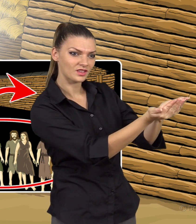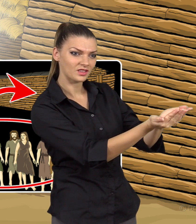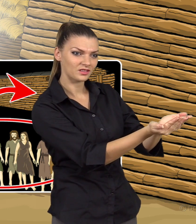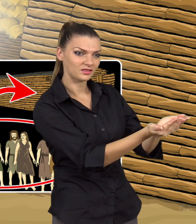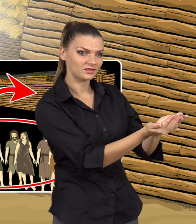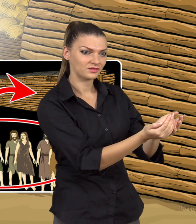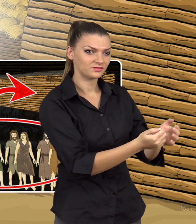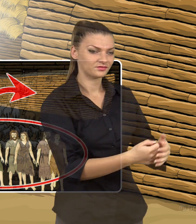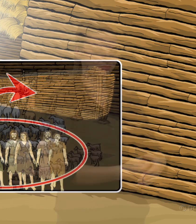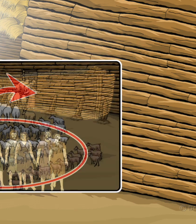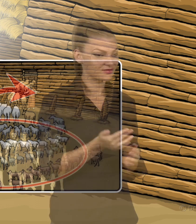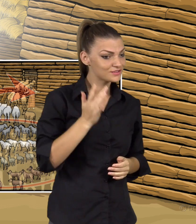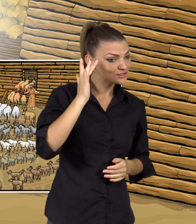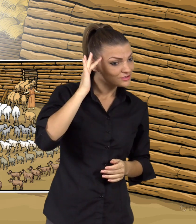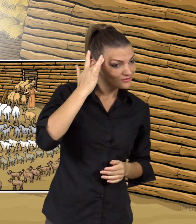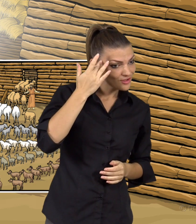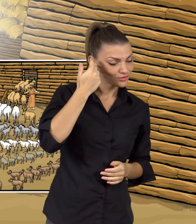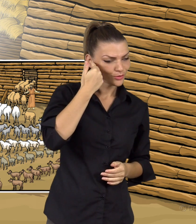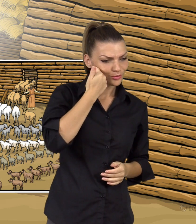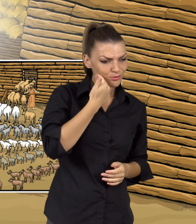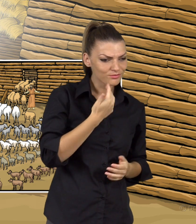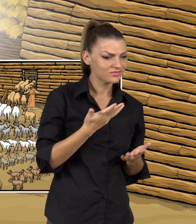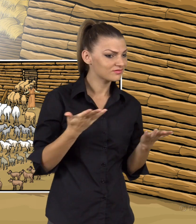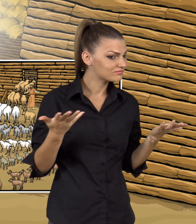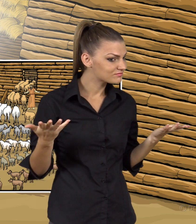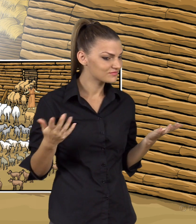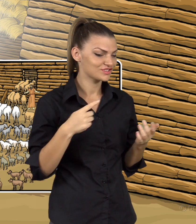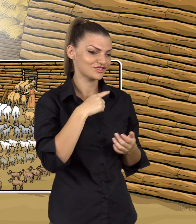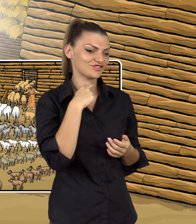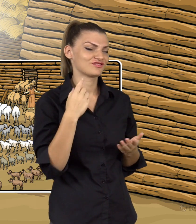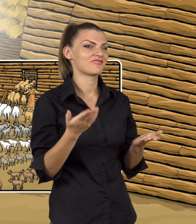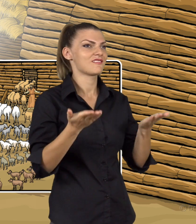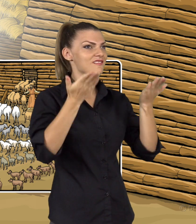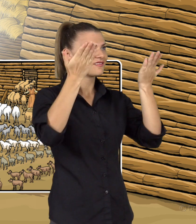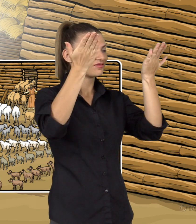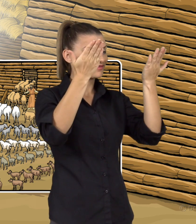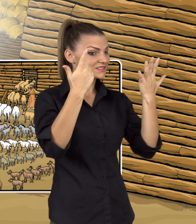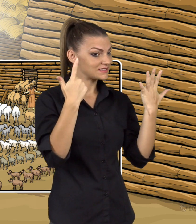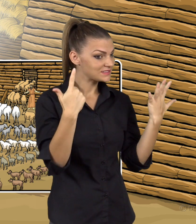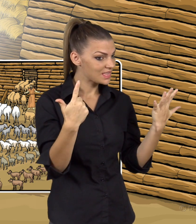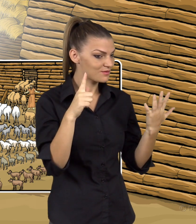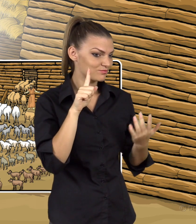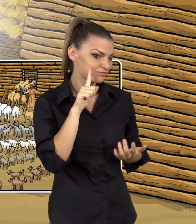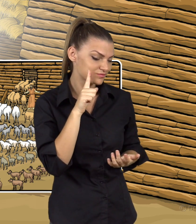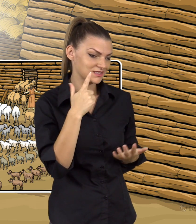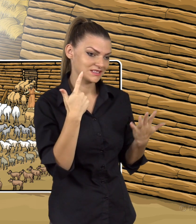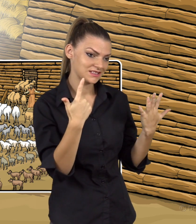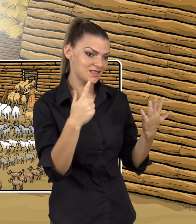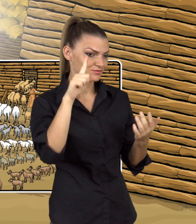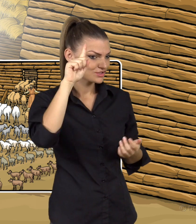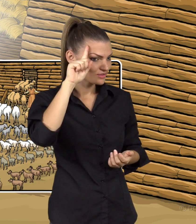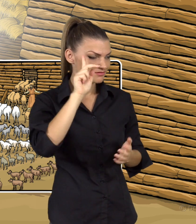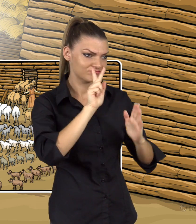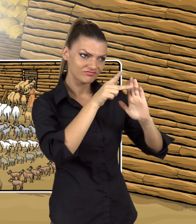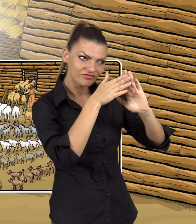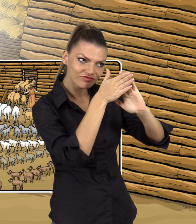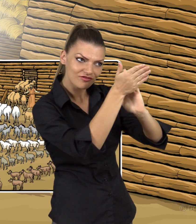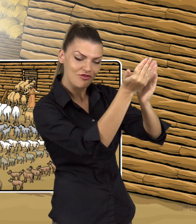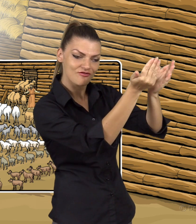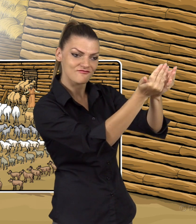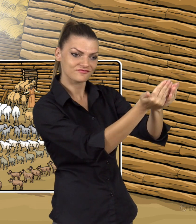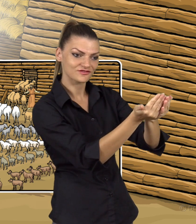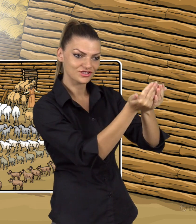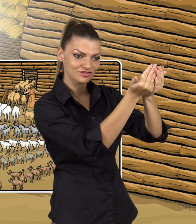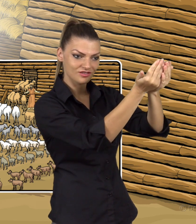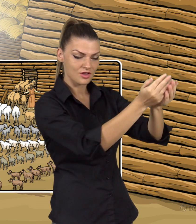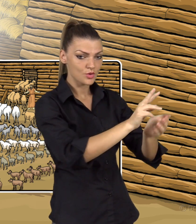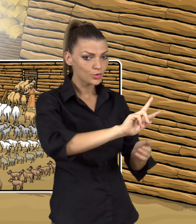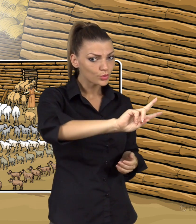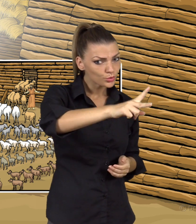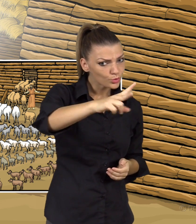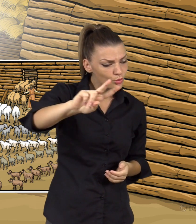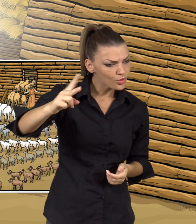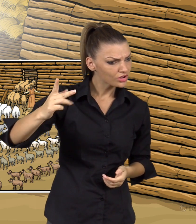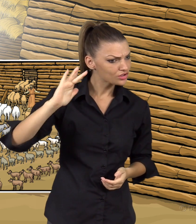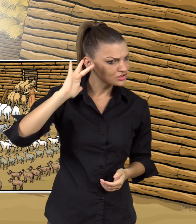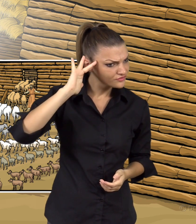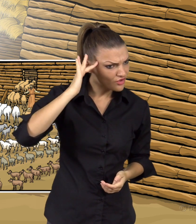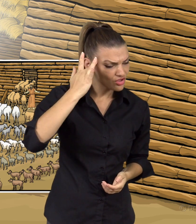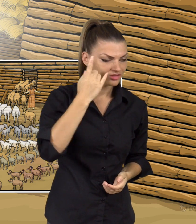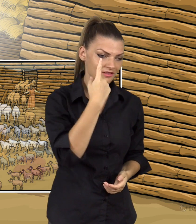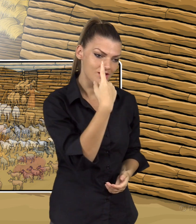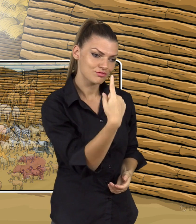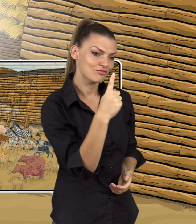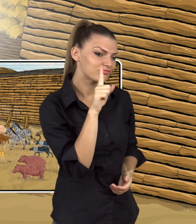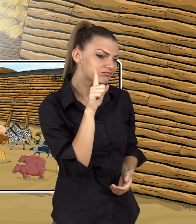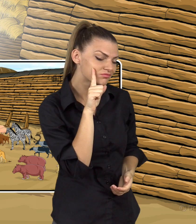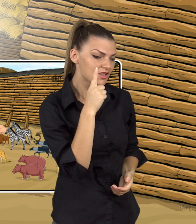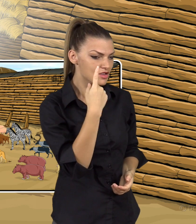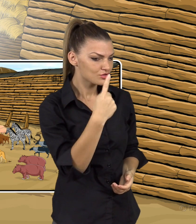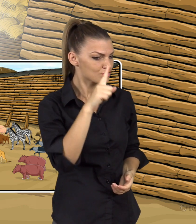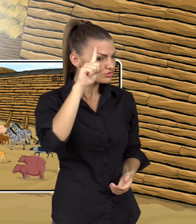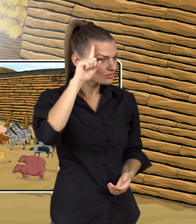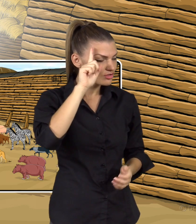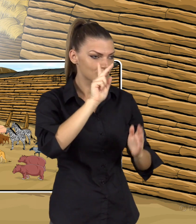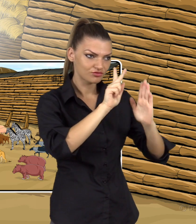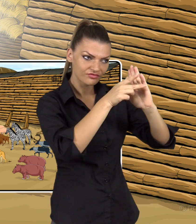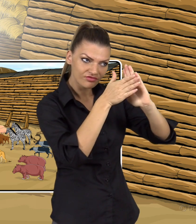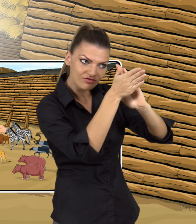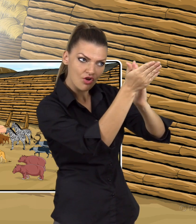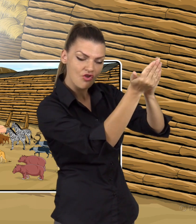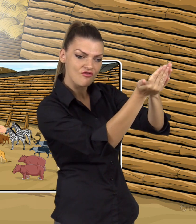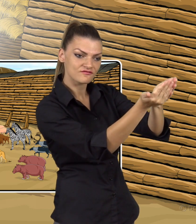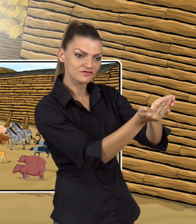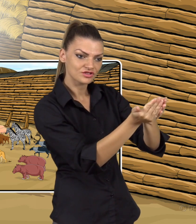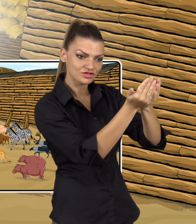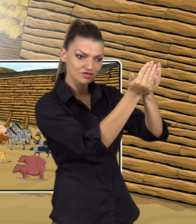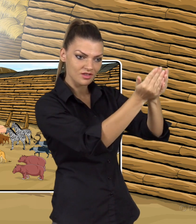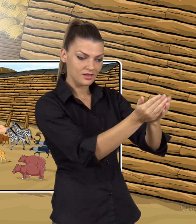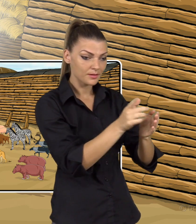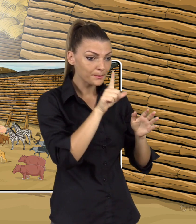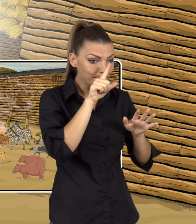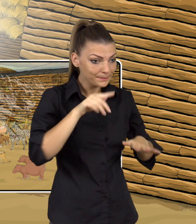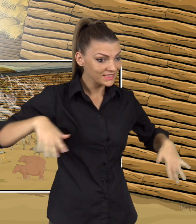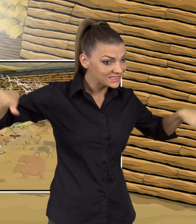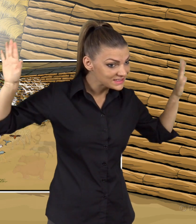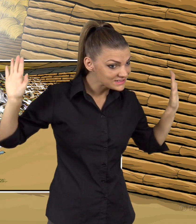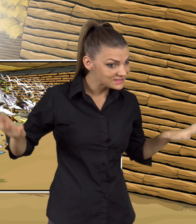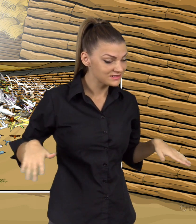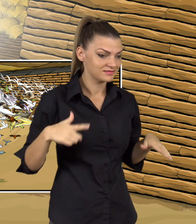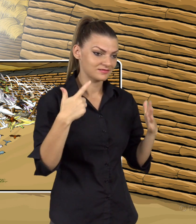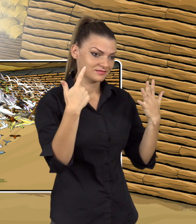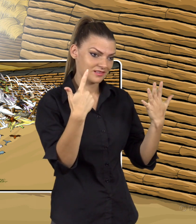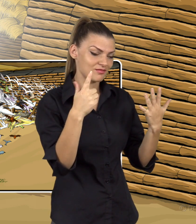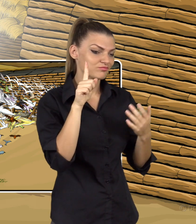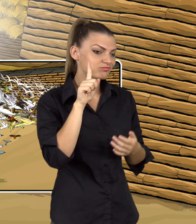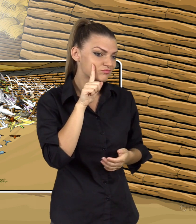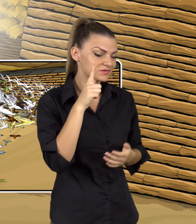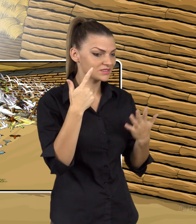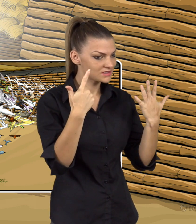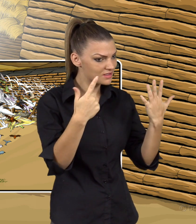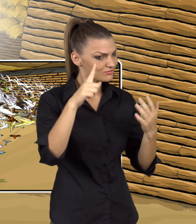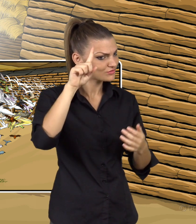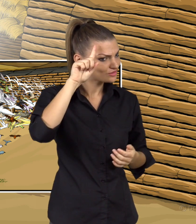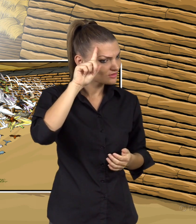You are to take with you seven pairs of every kind of clean animal, a male and its mate; a pair of every kind of unclean animal, a male and its mate;